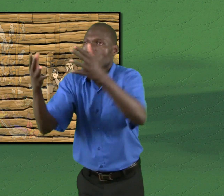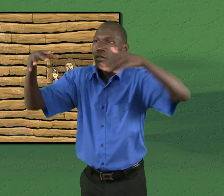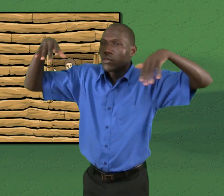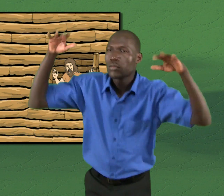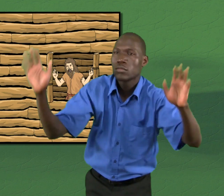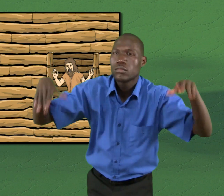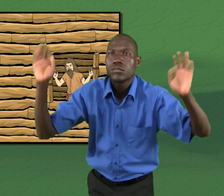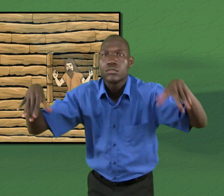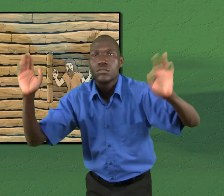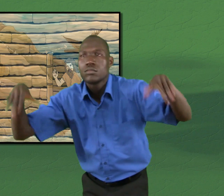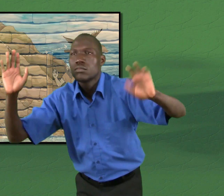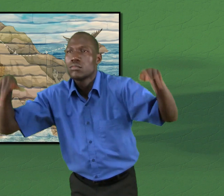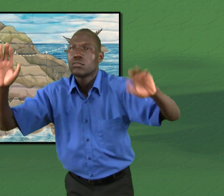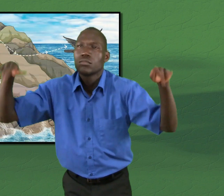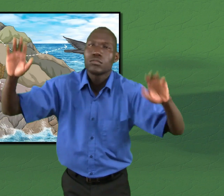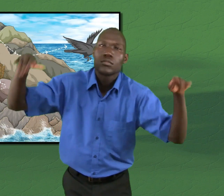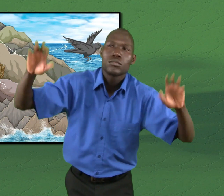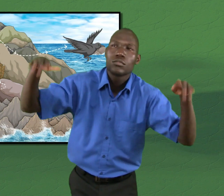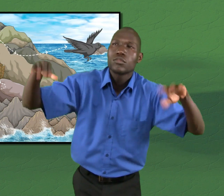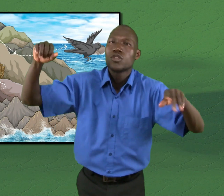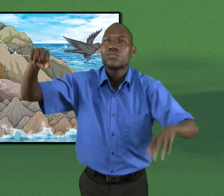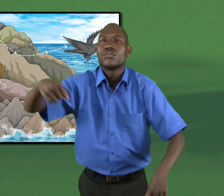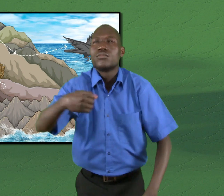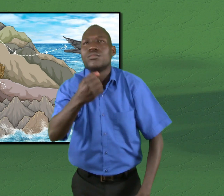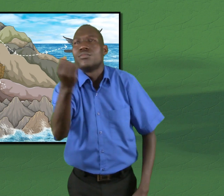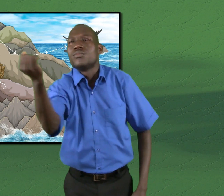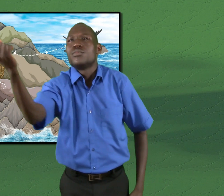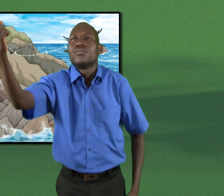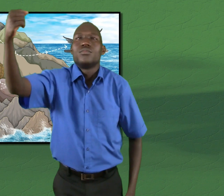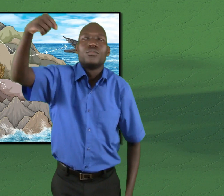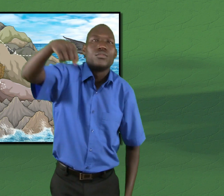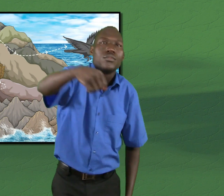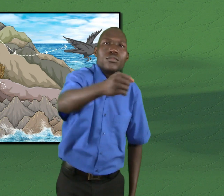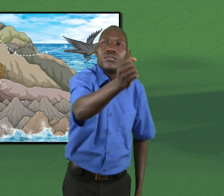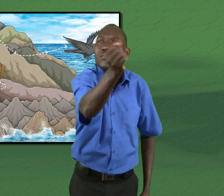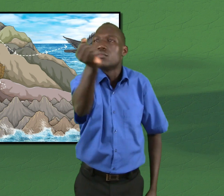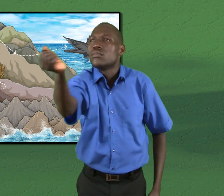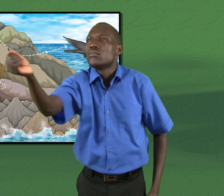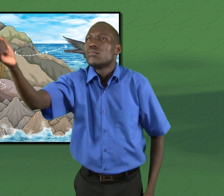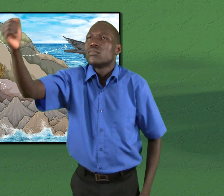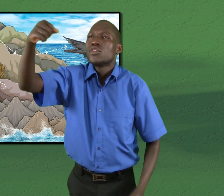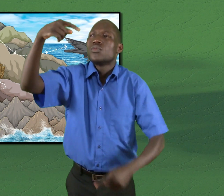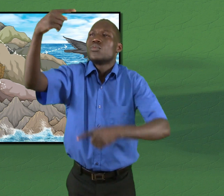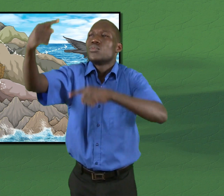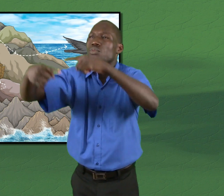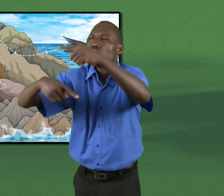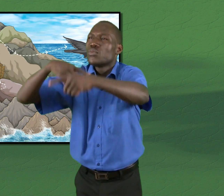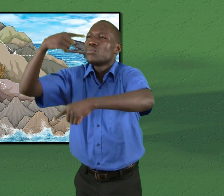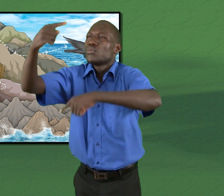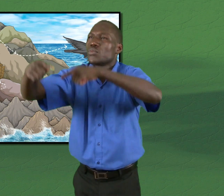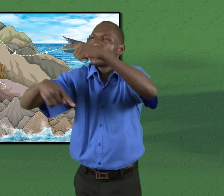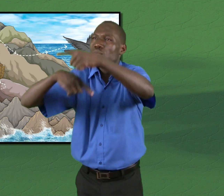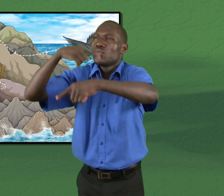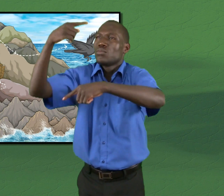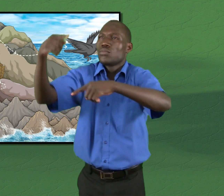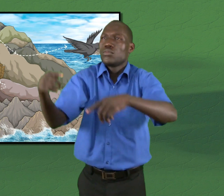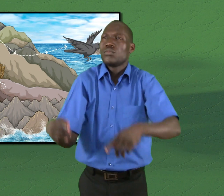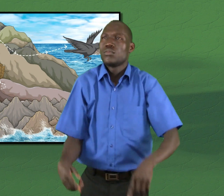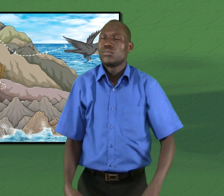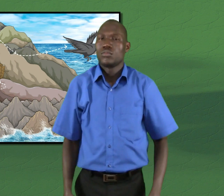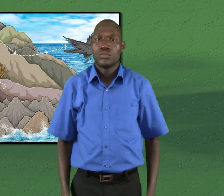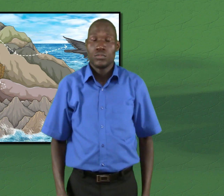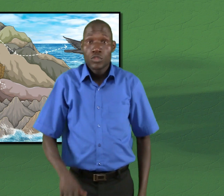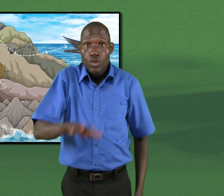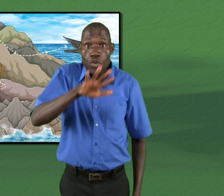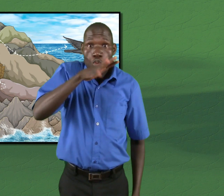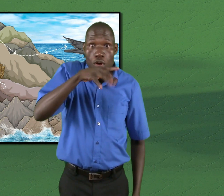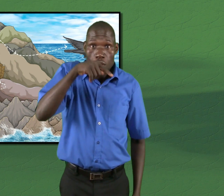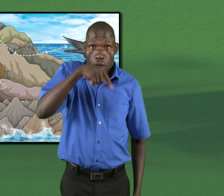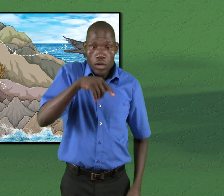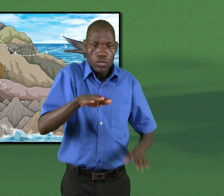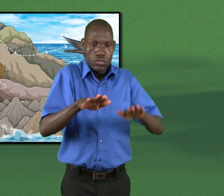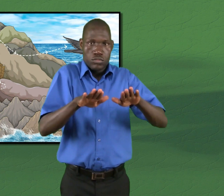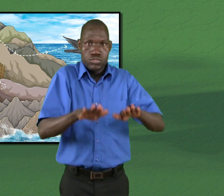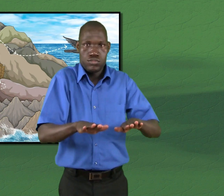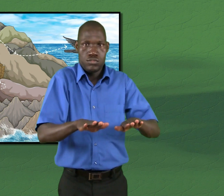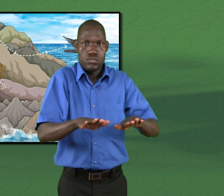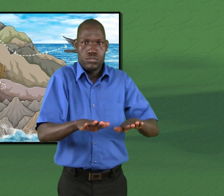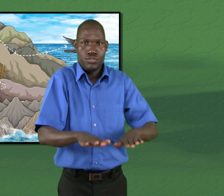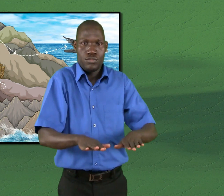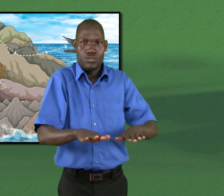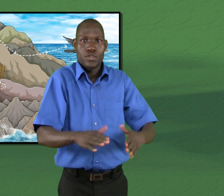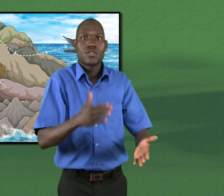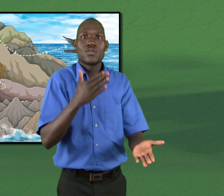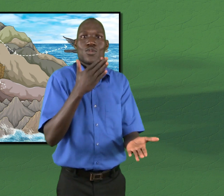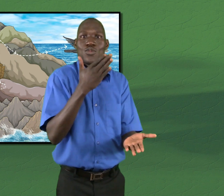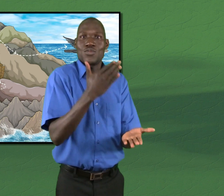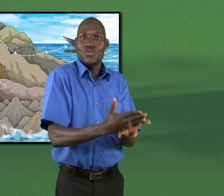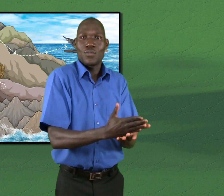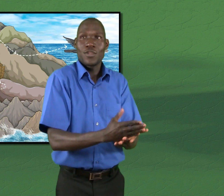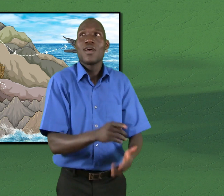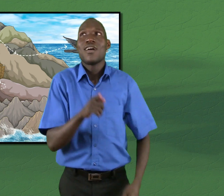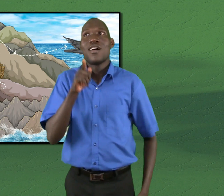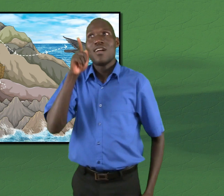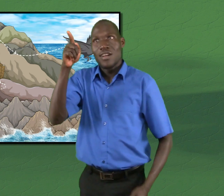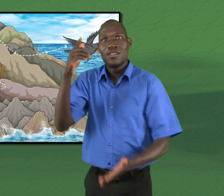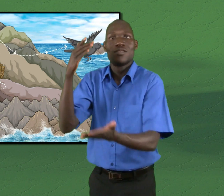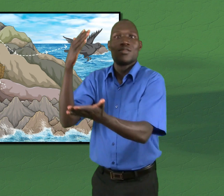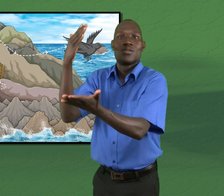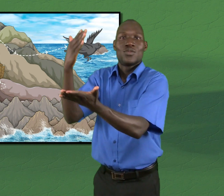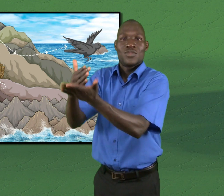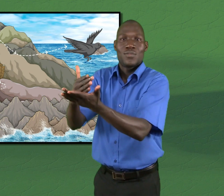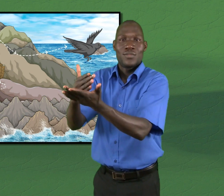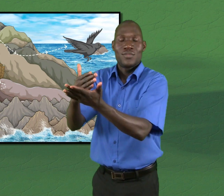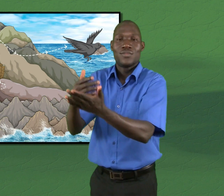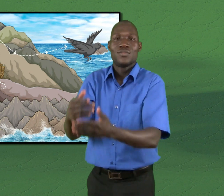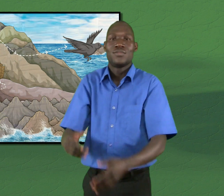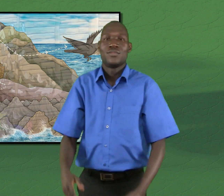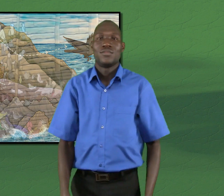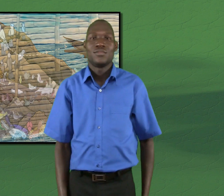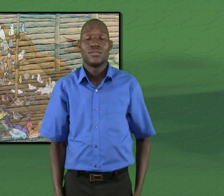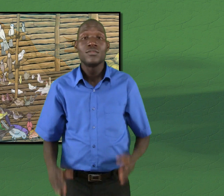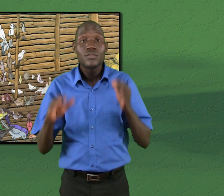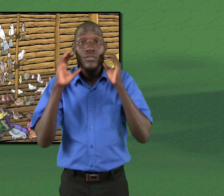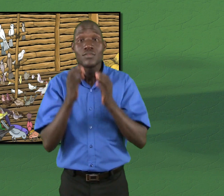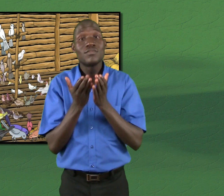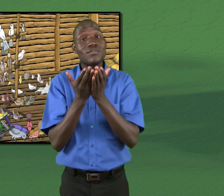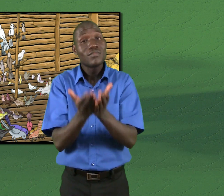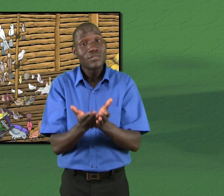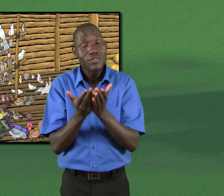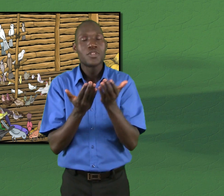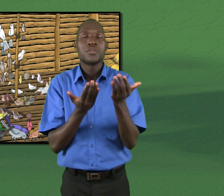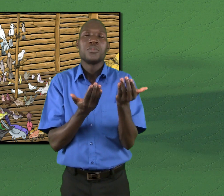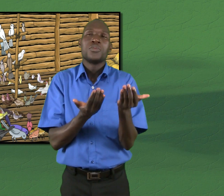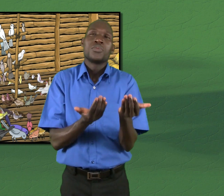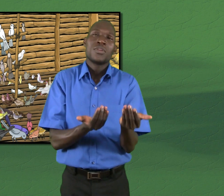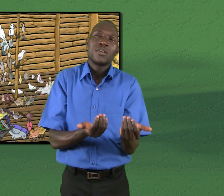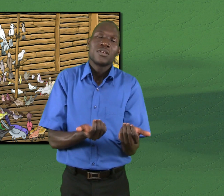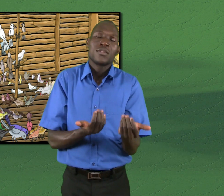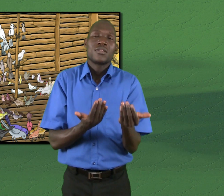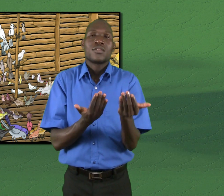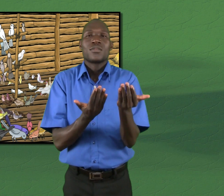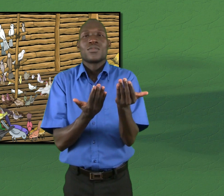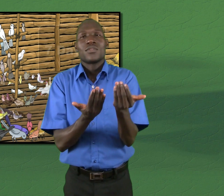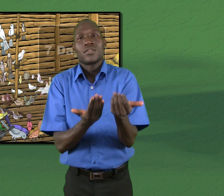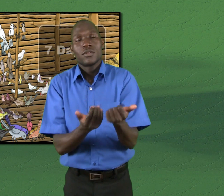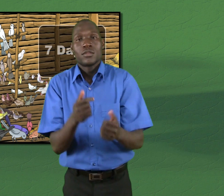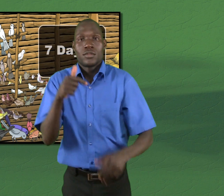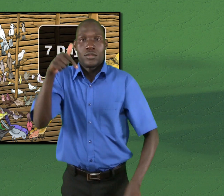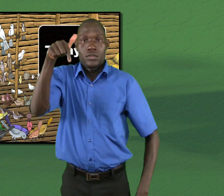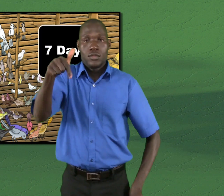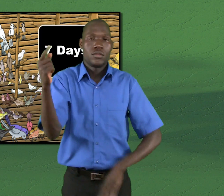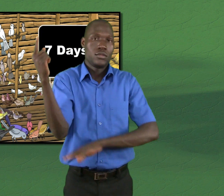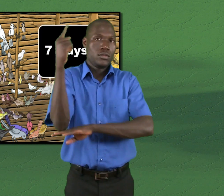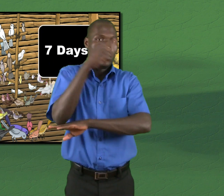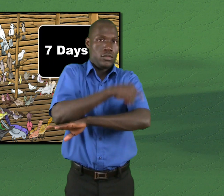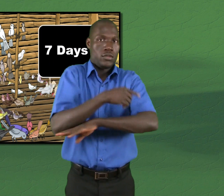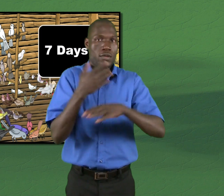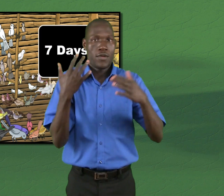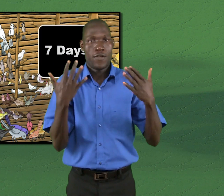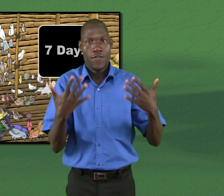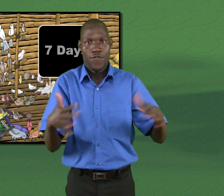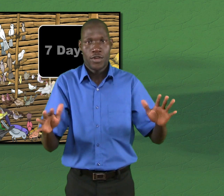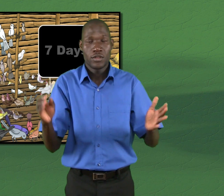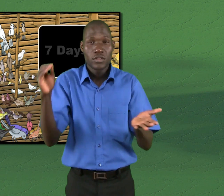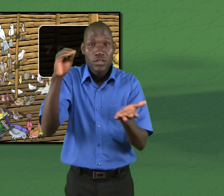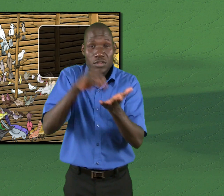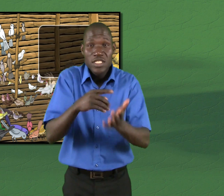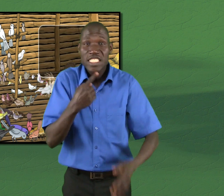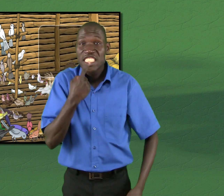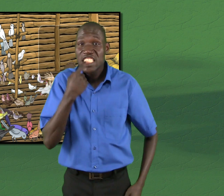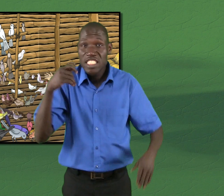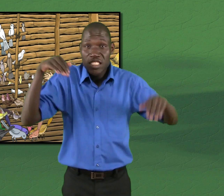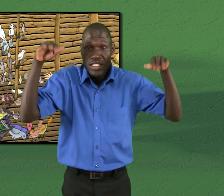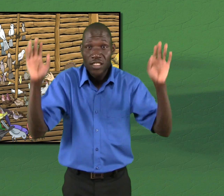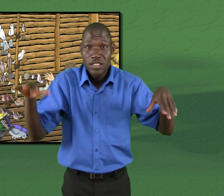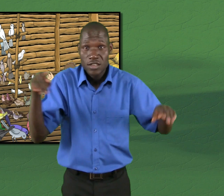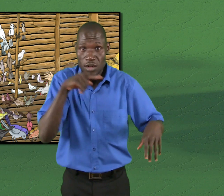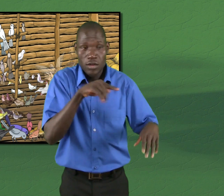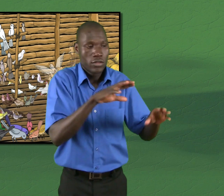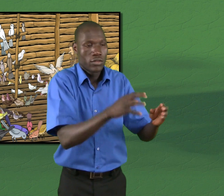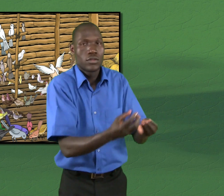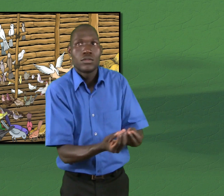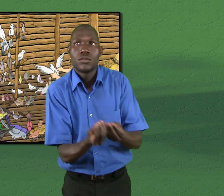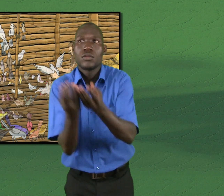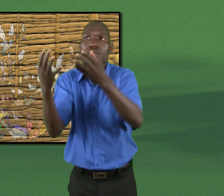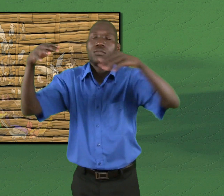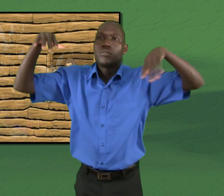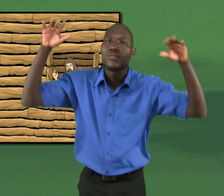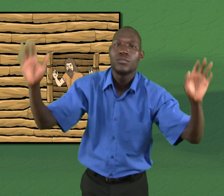It kept flying back and forth until the waters had dried up from the earth.